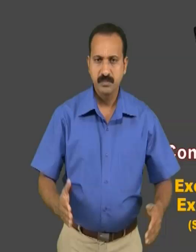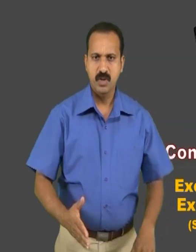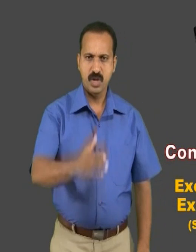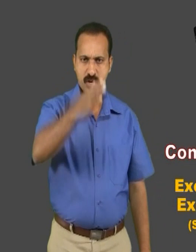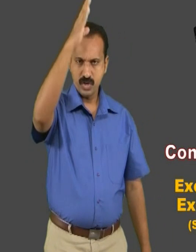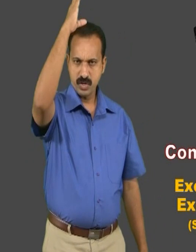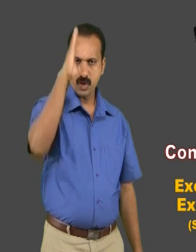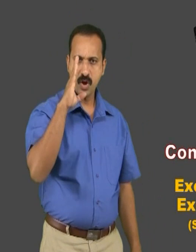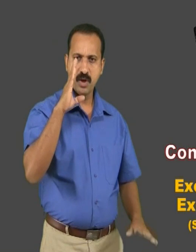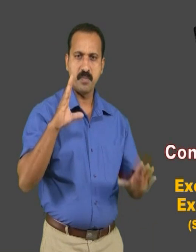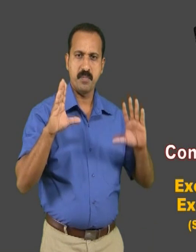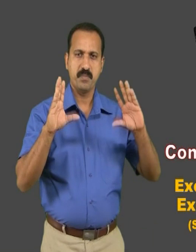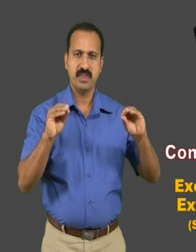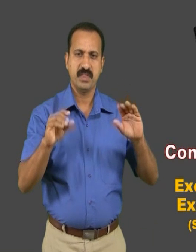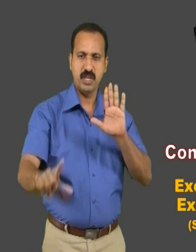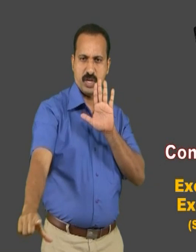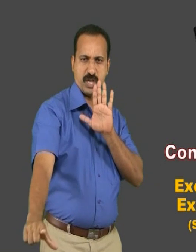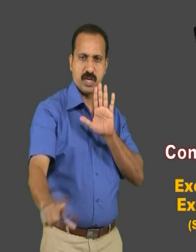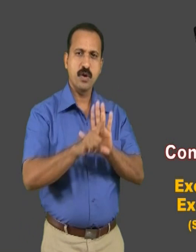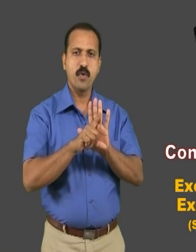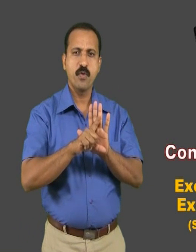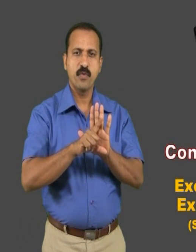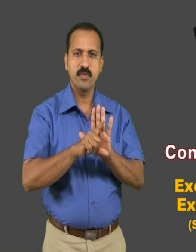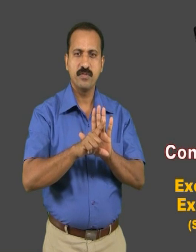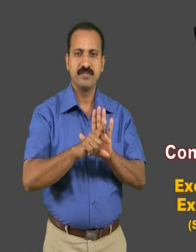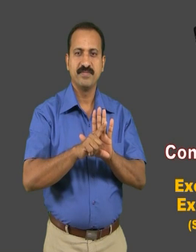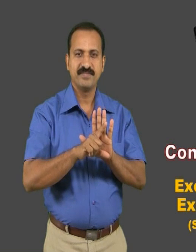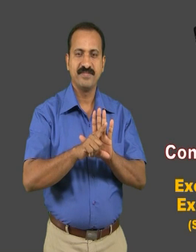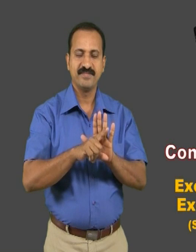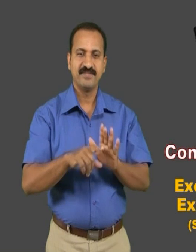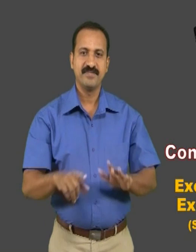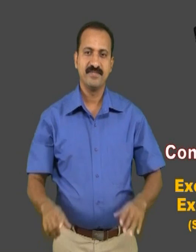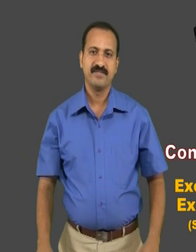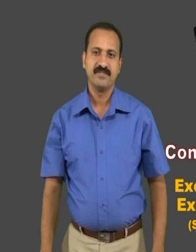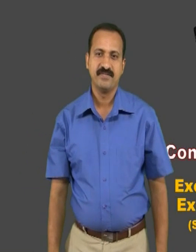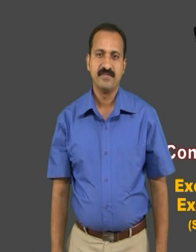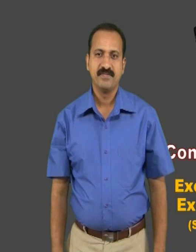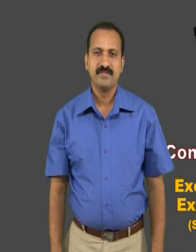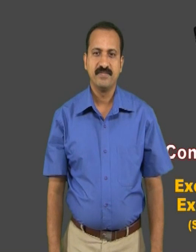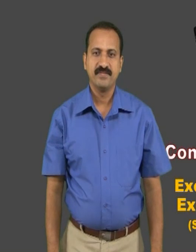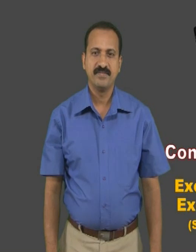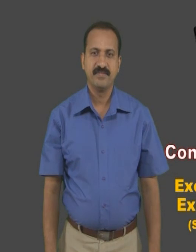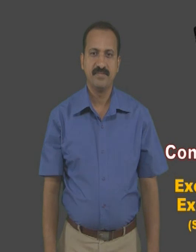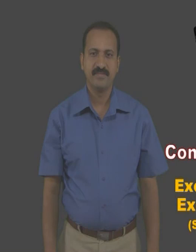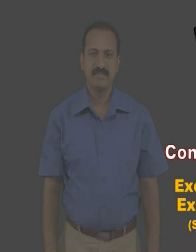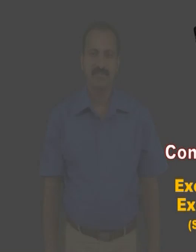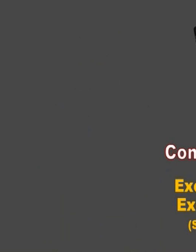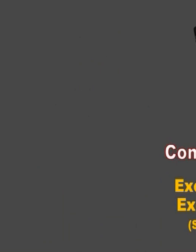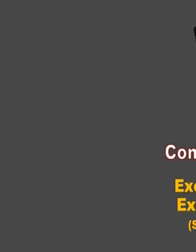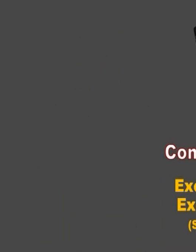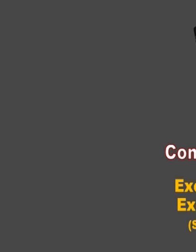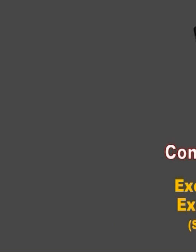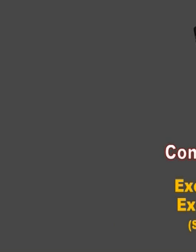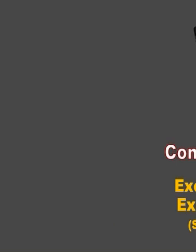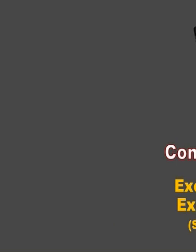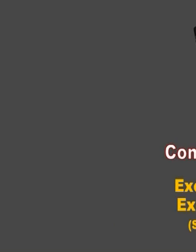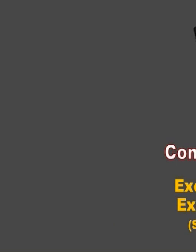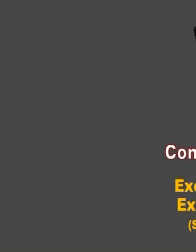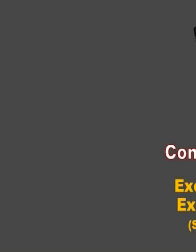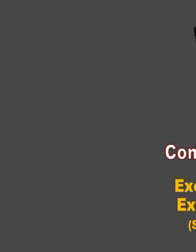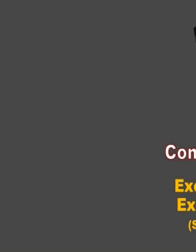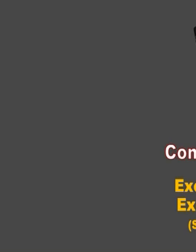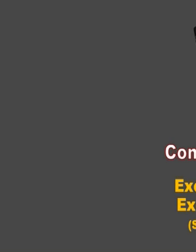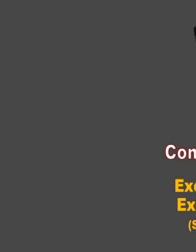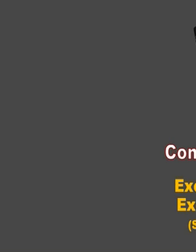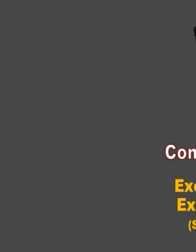The ten commandments